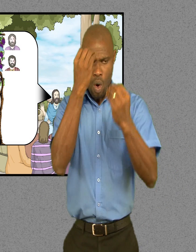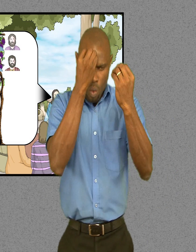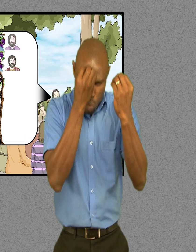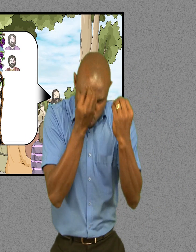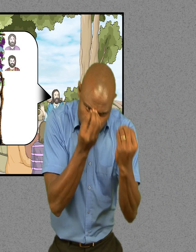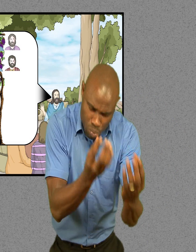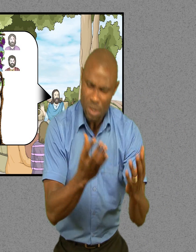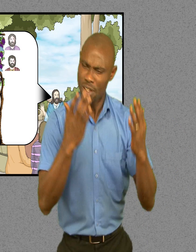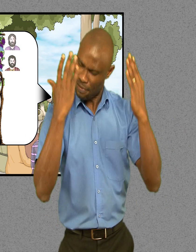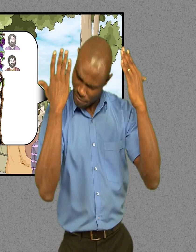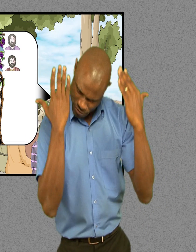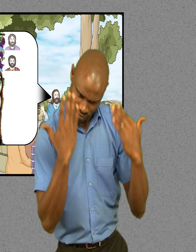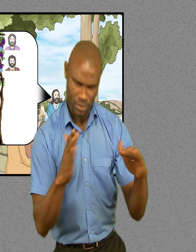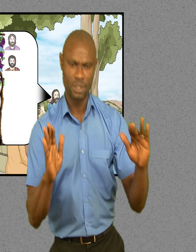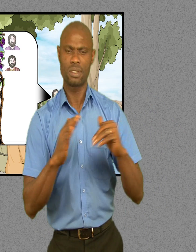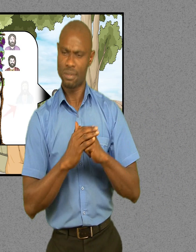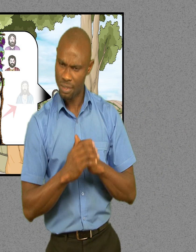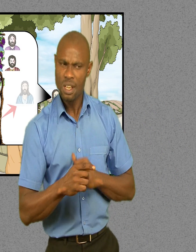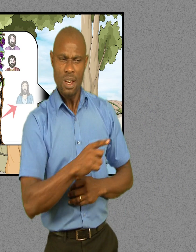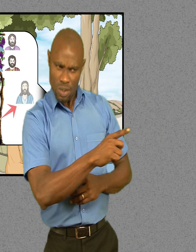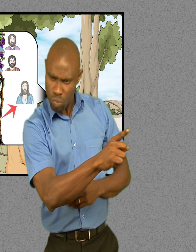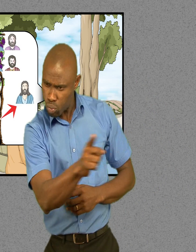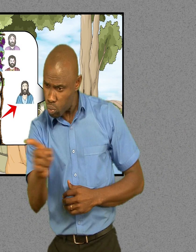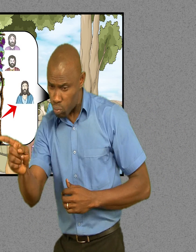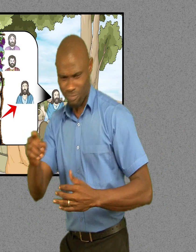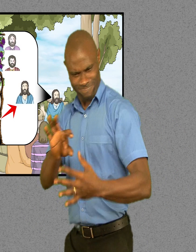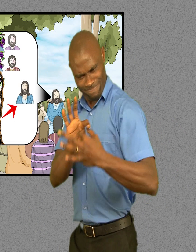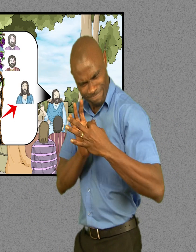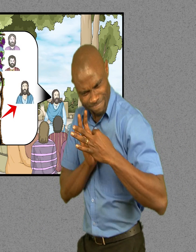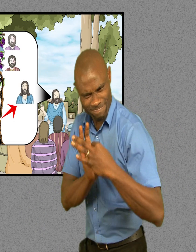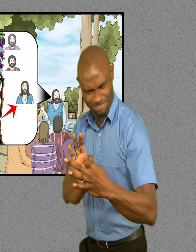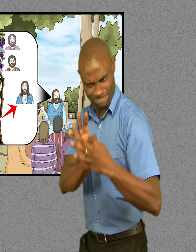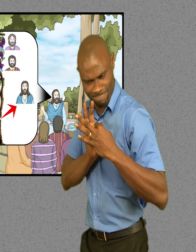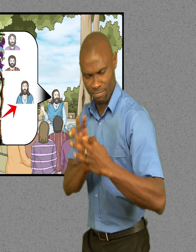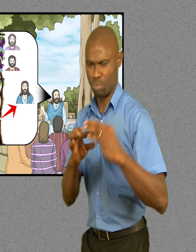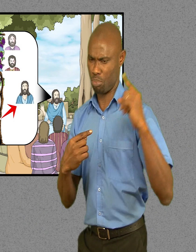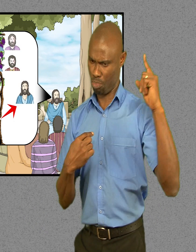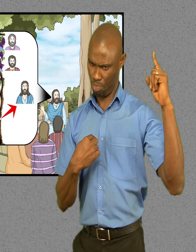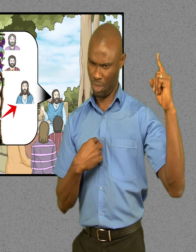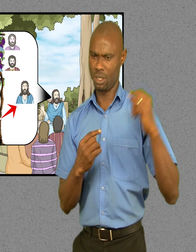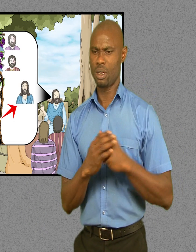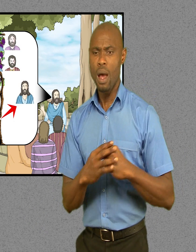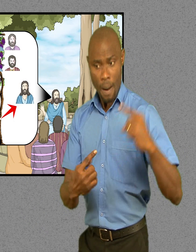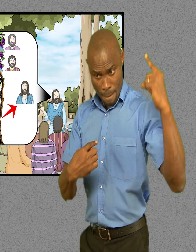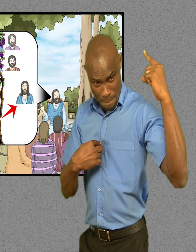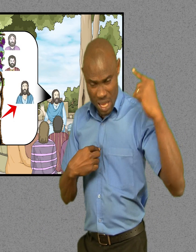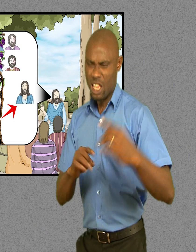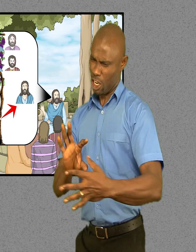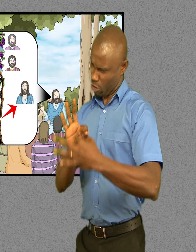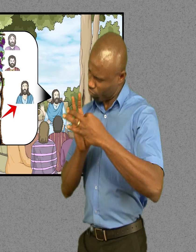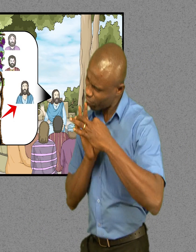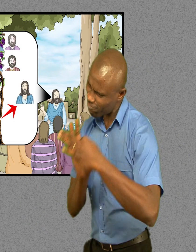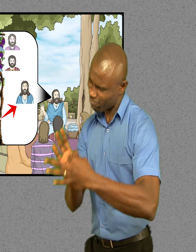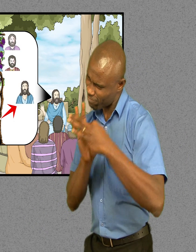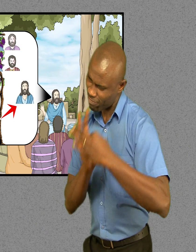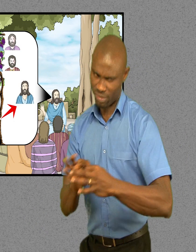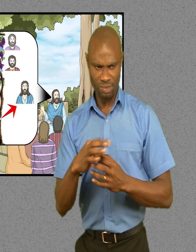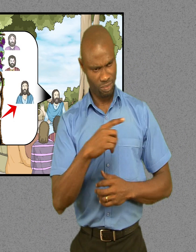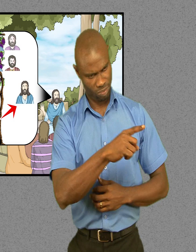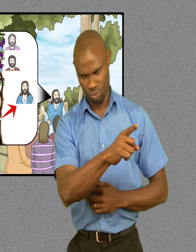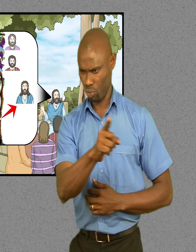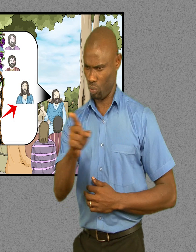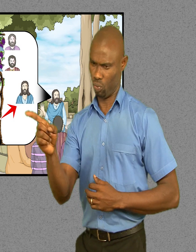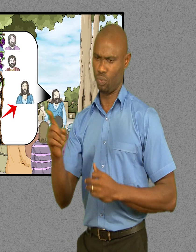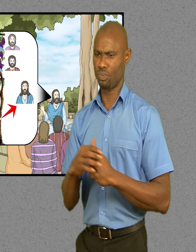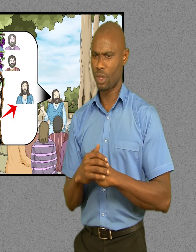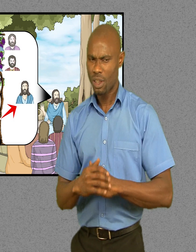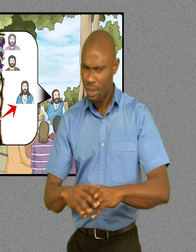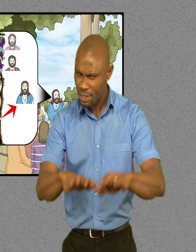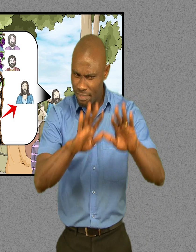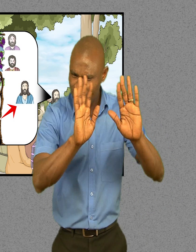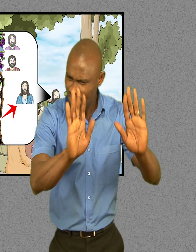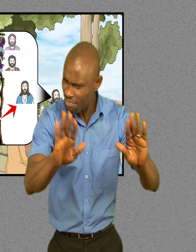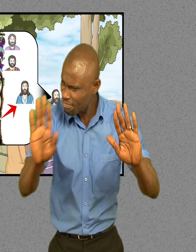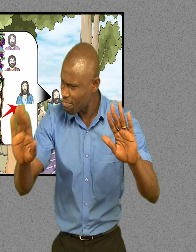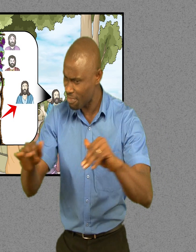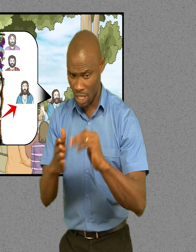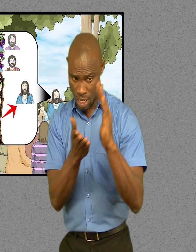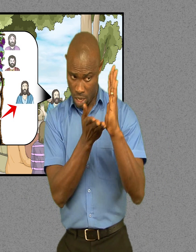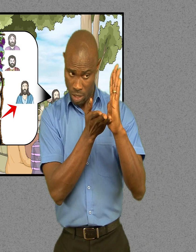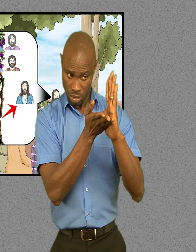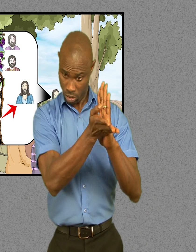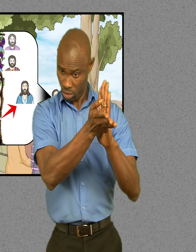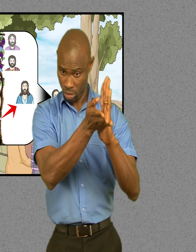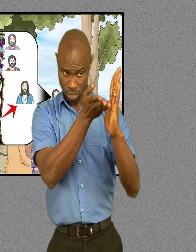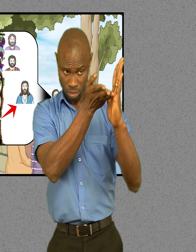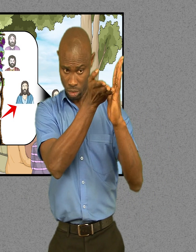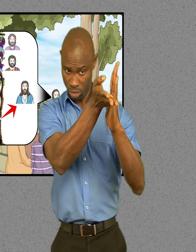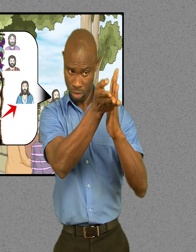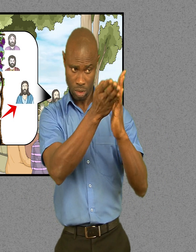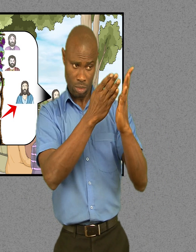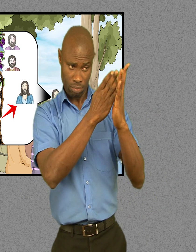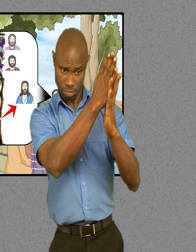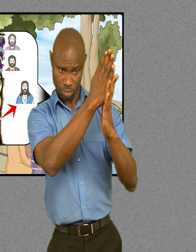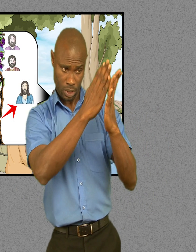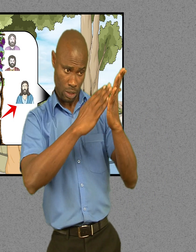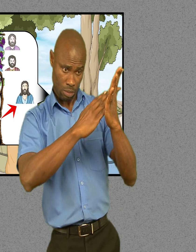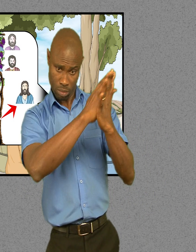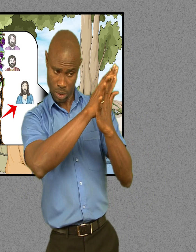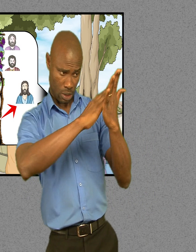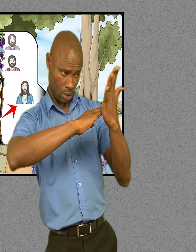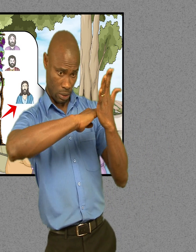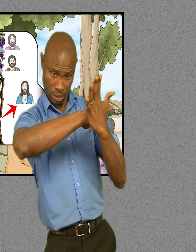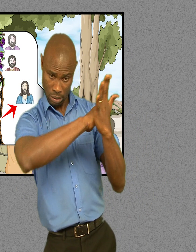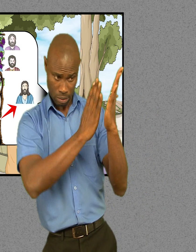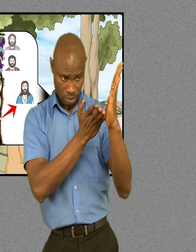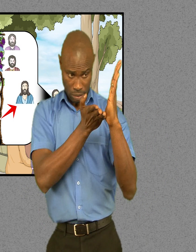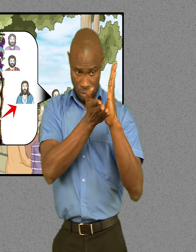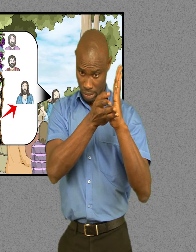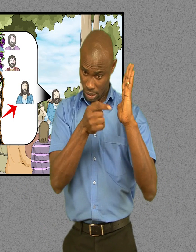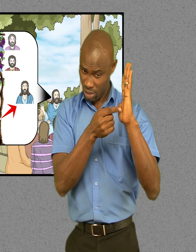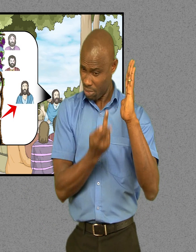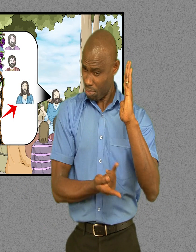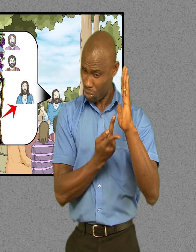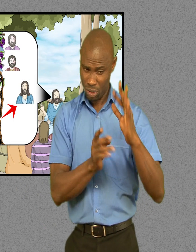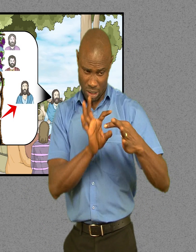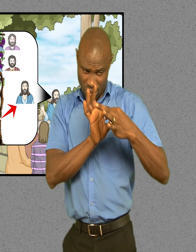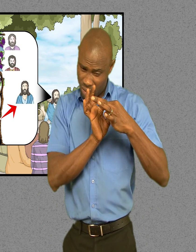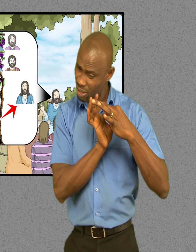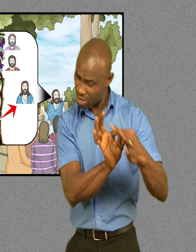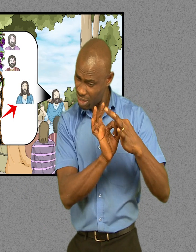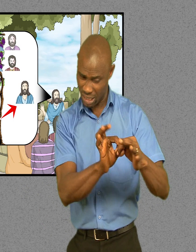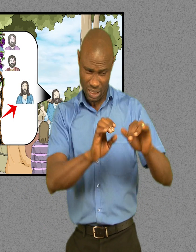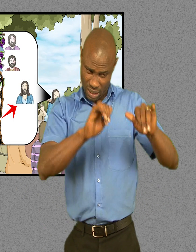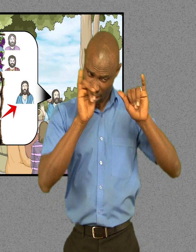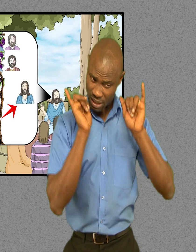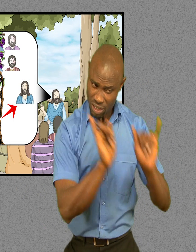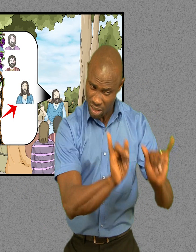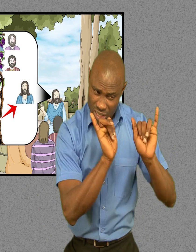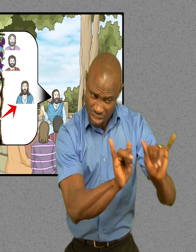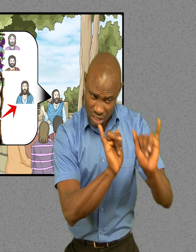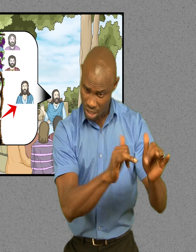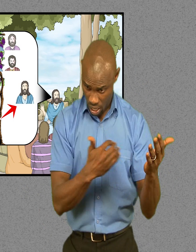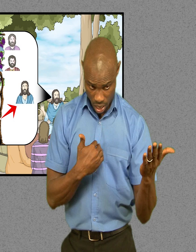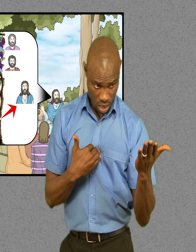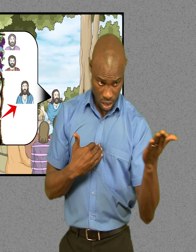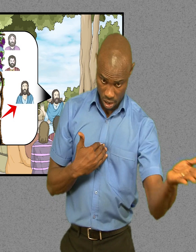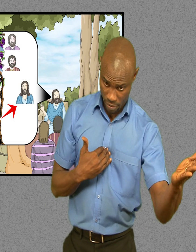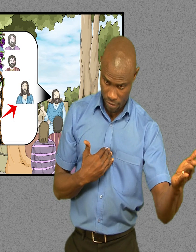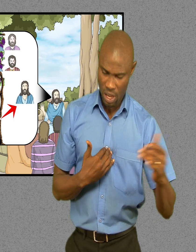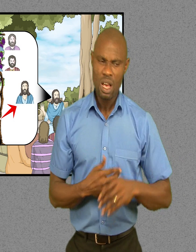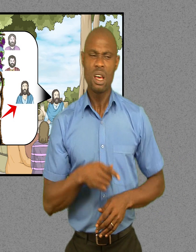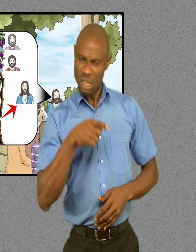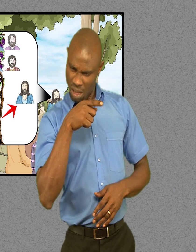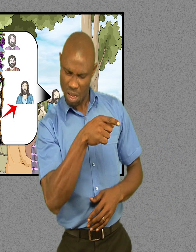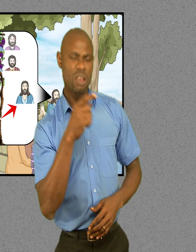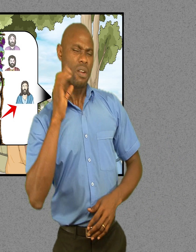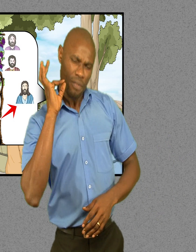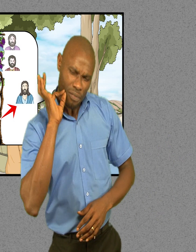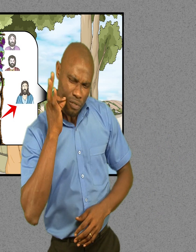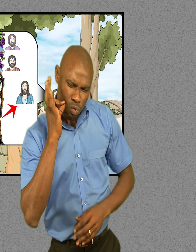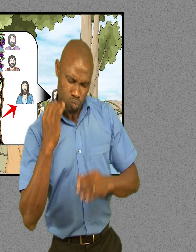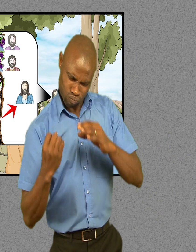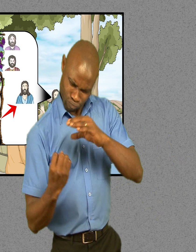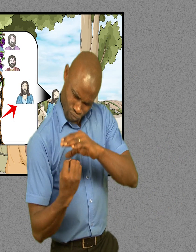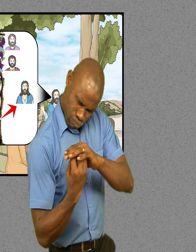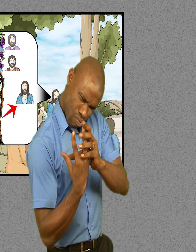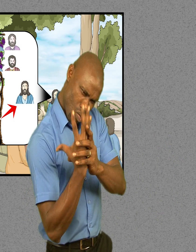Remain in Me, and I will remain in you.